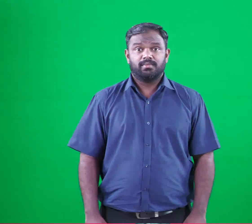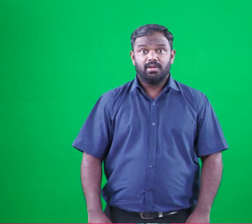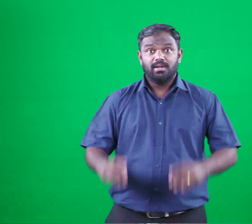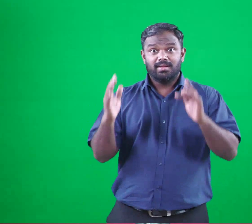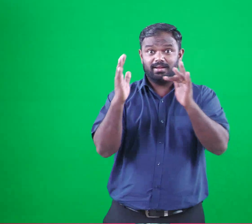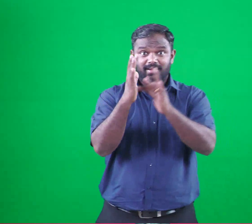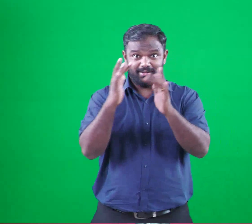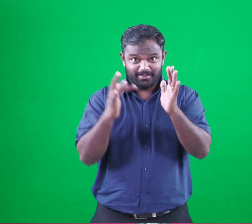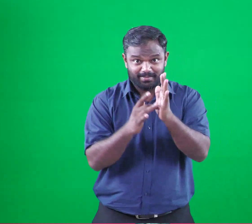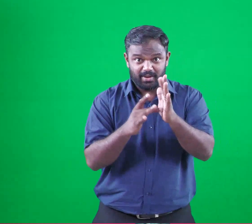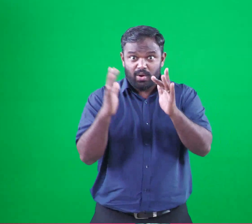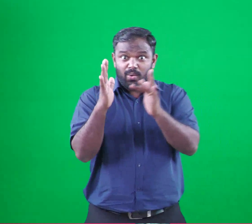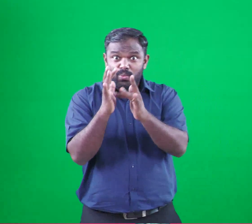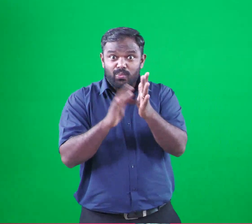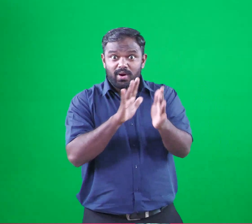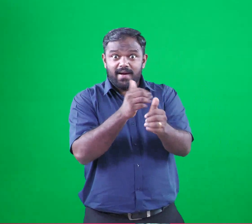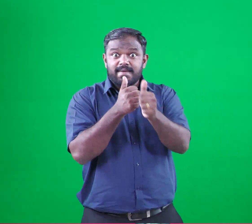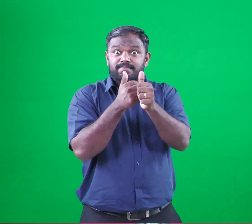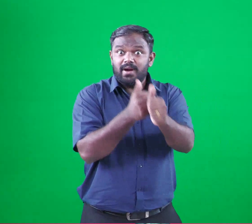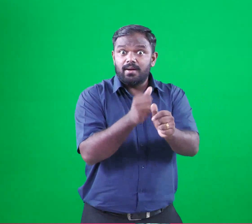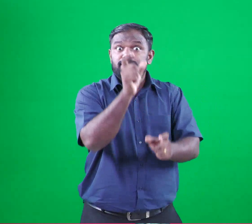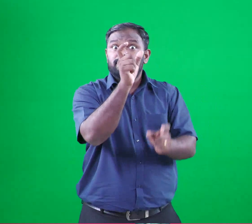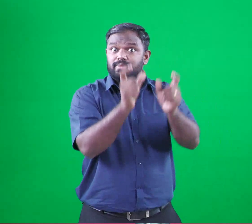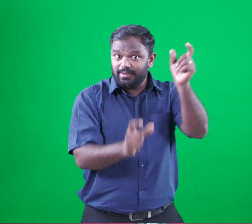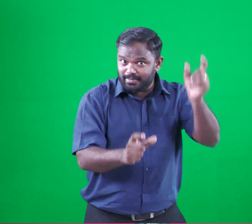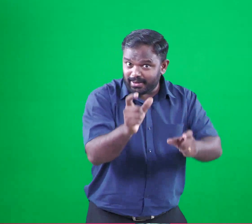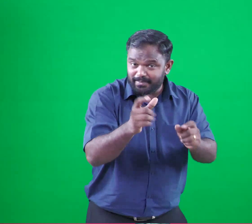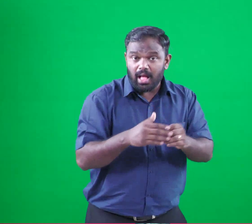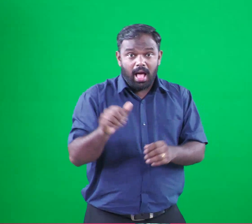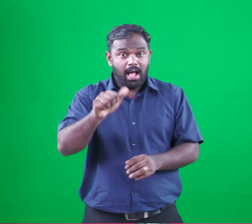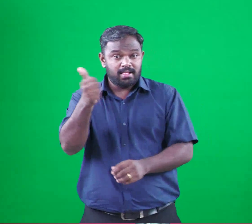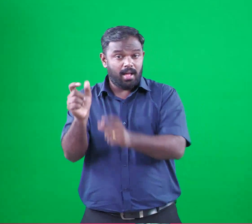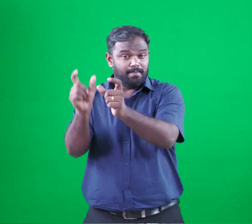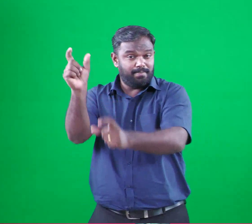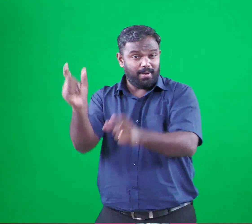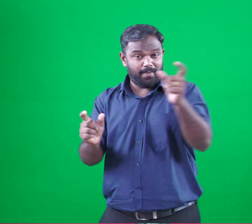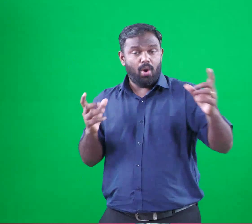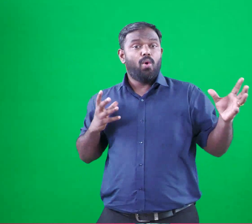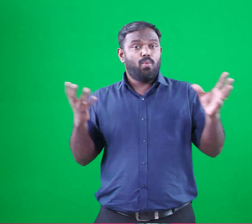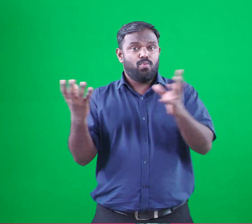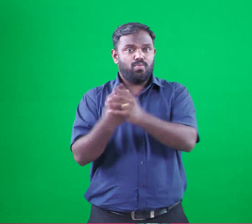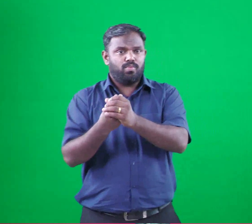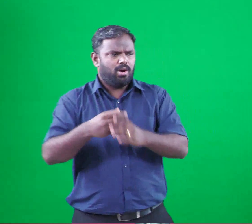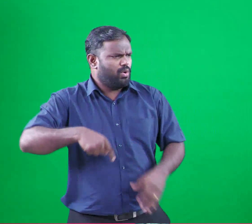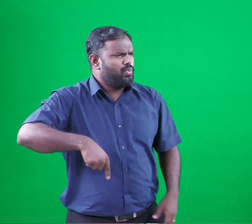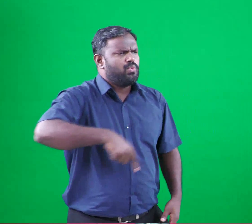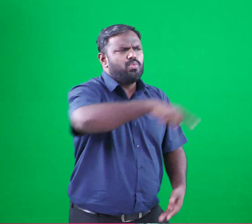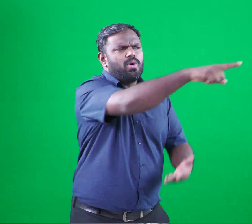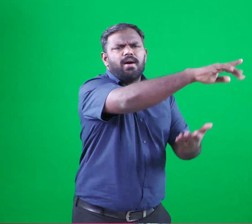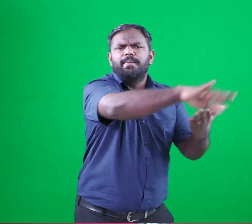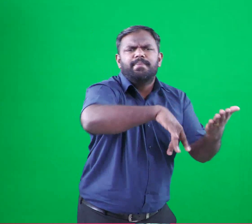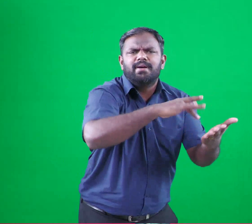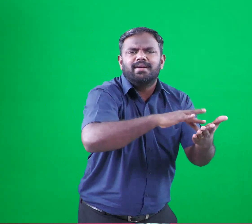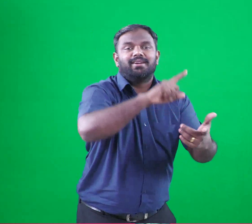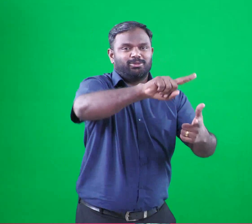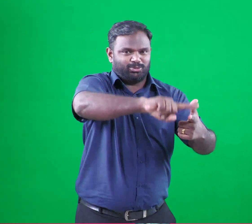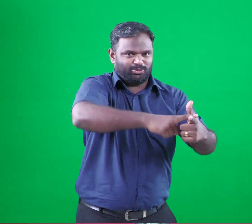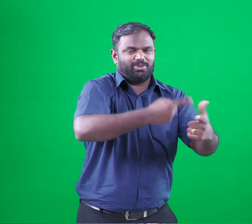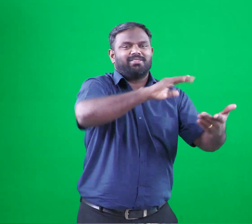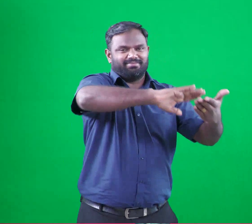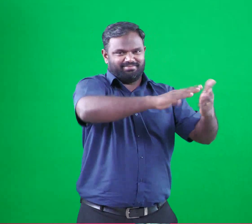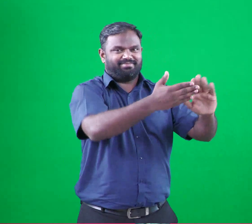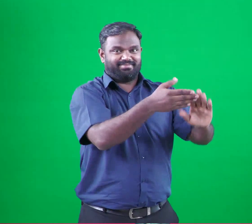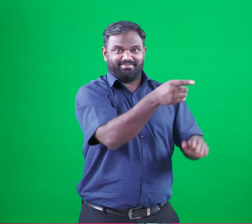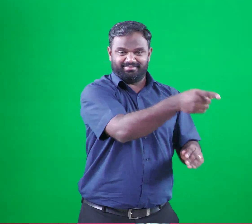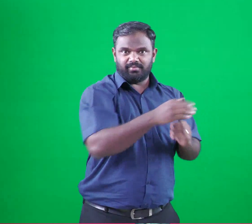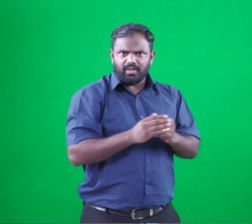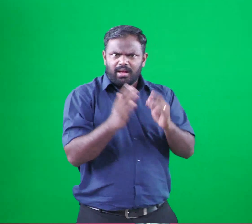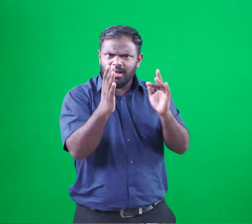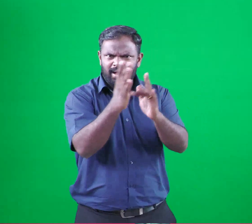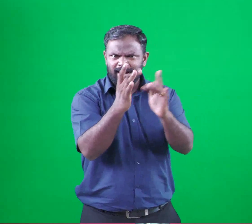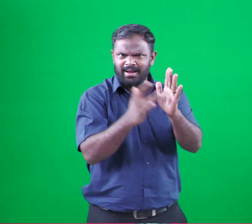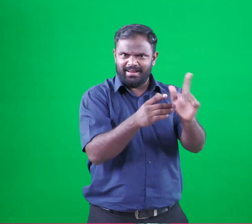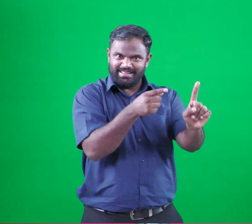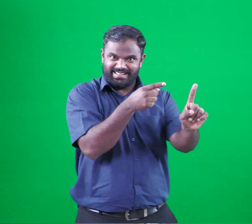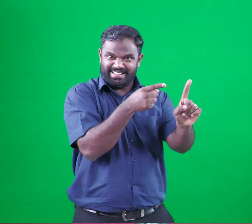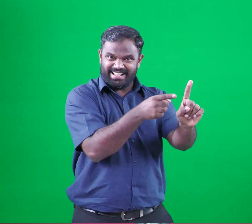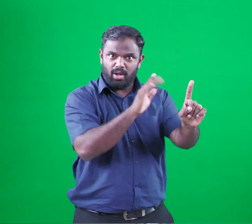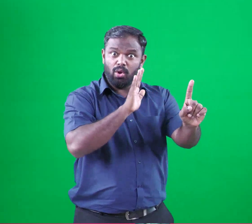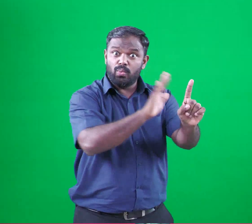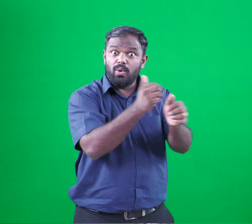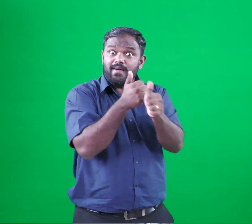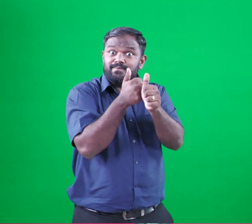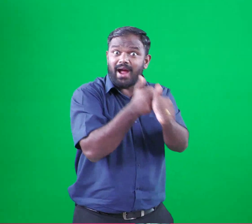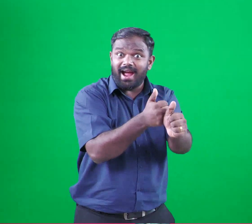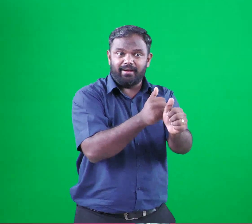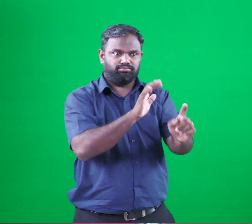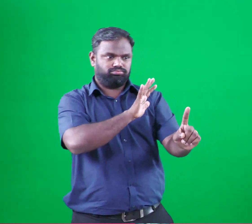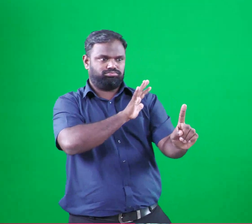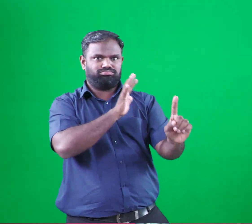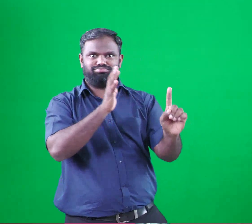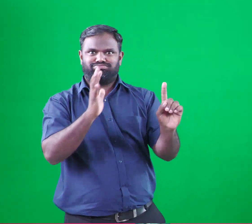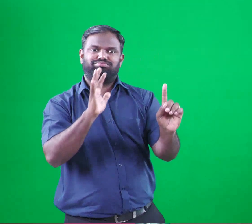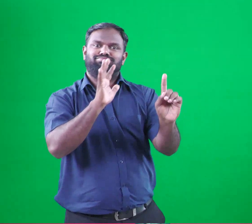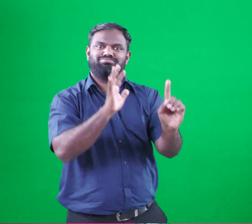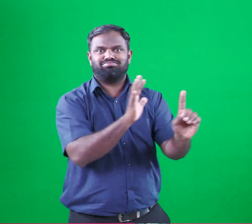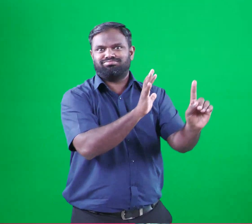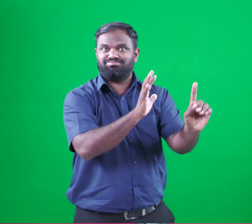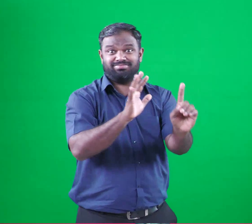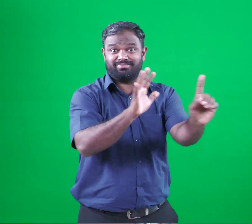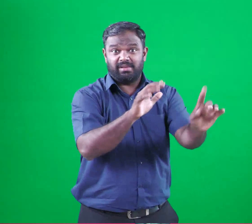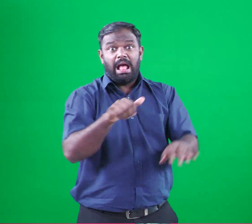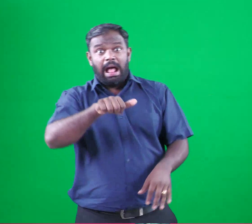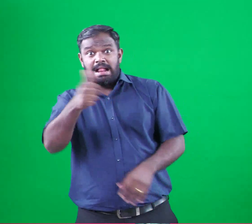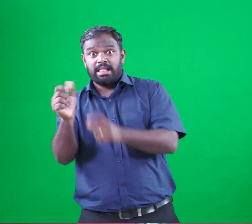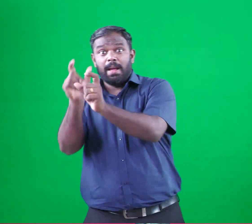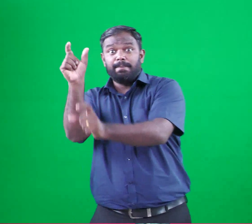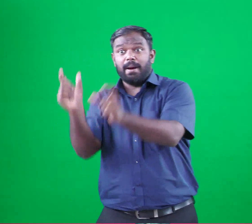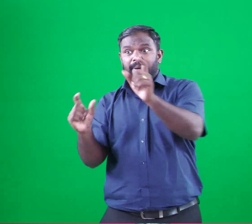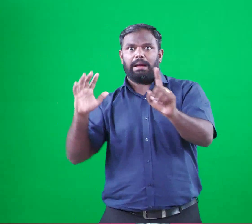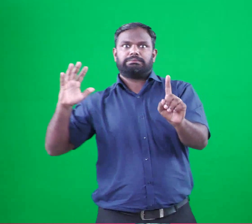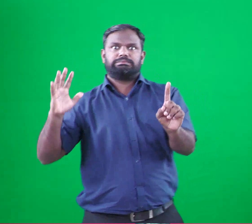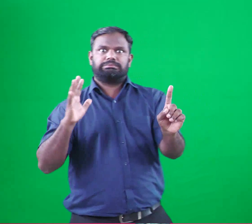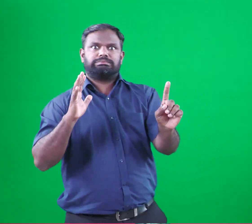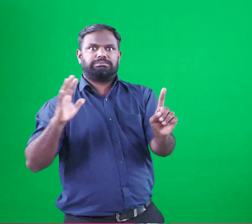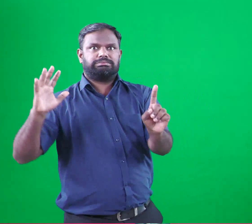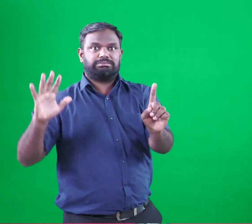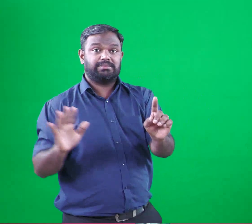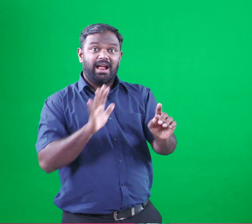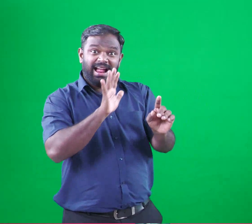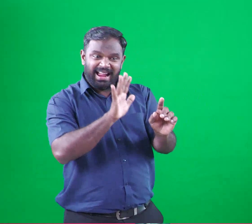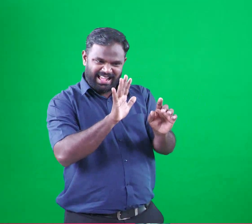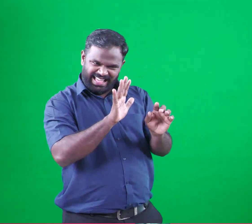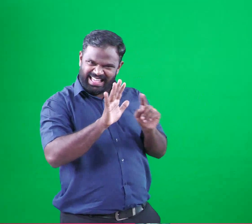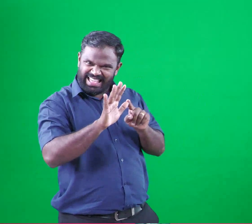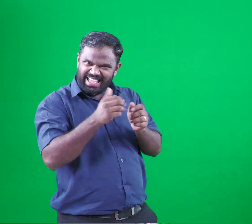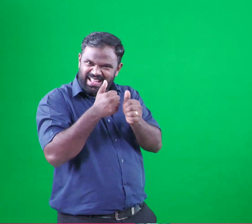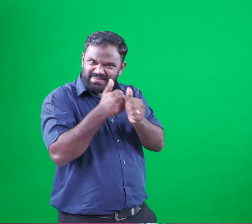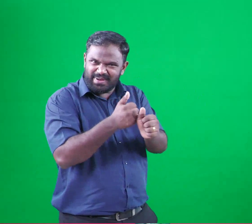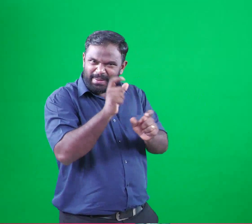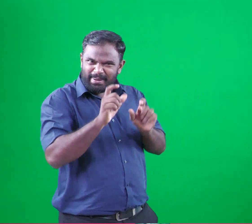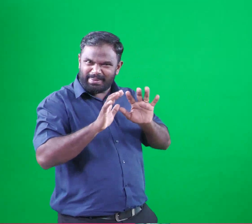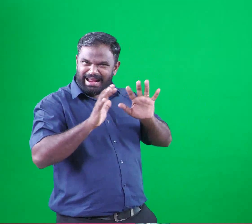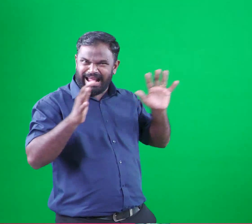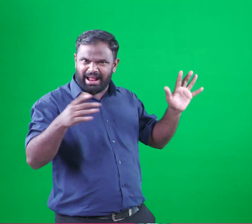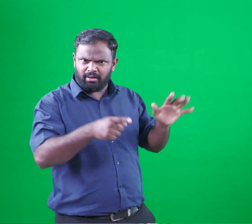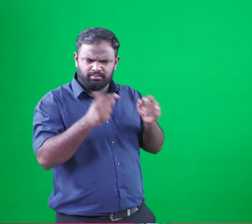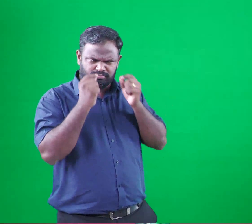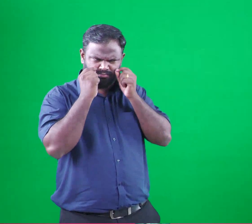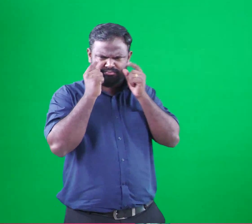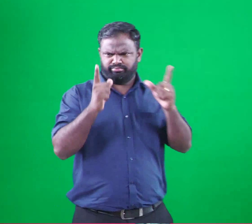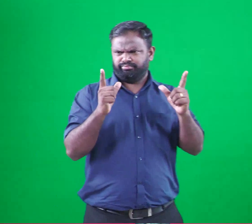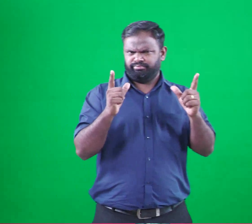As they were going up the road to Jerusalem, Jesus was walking ahead of them.